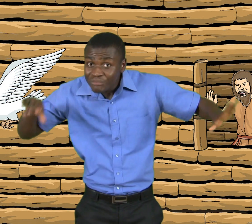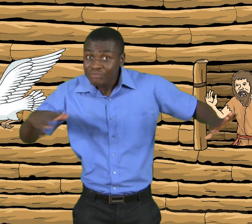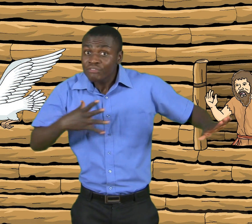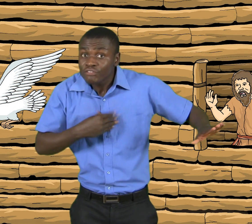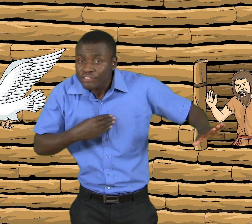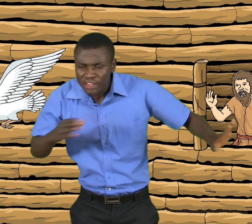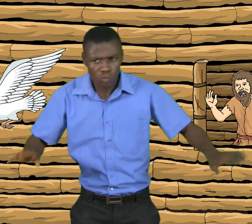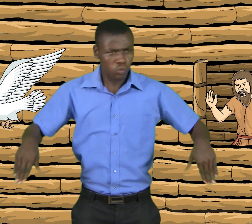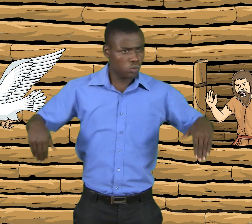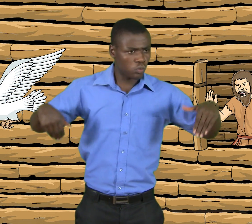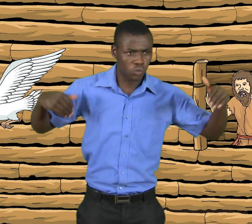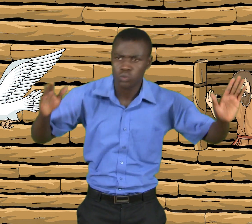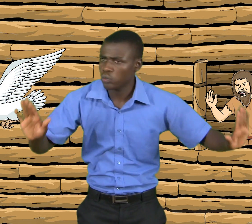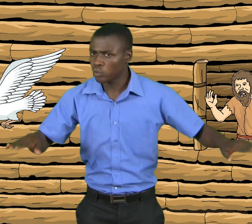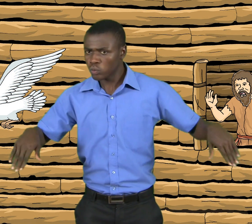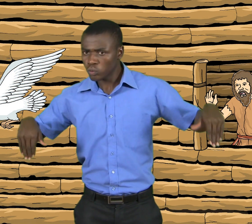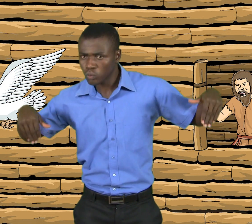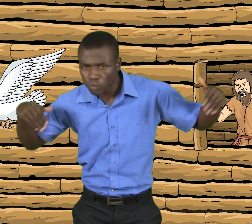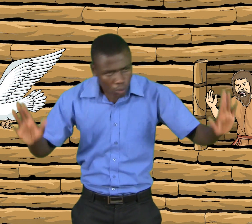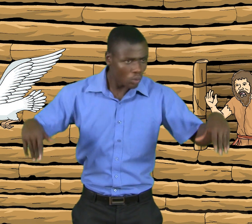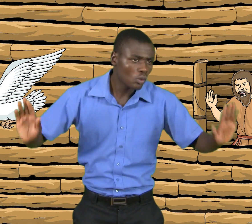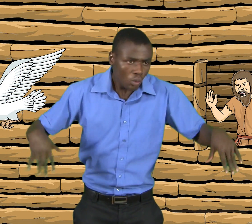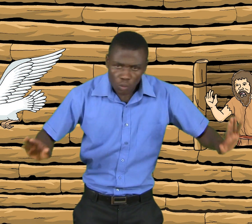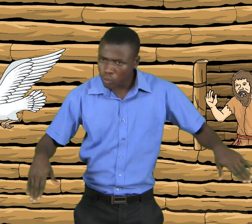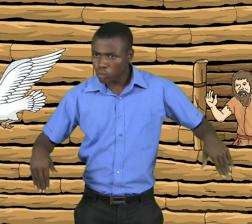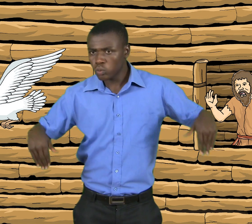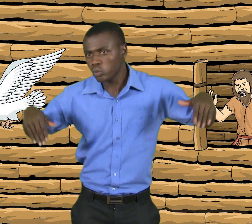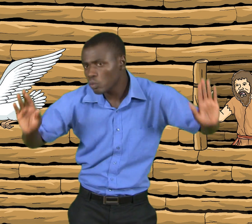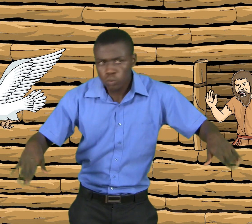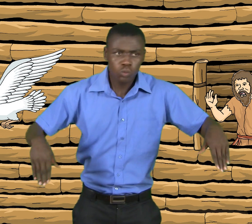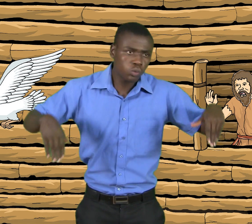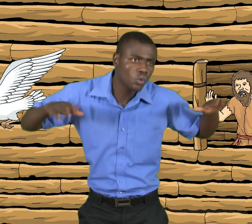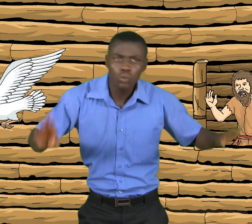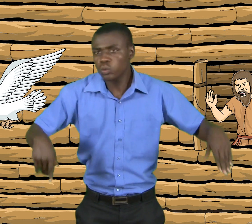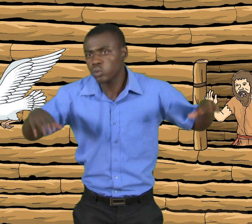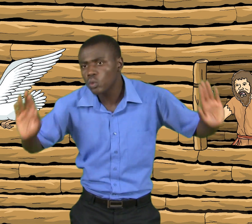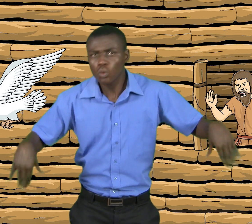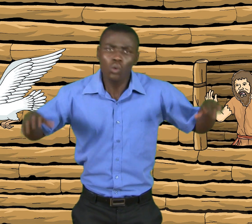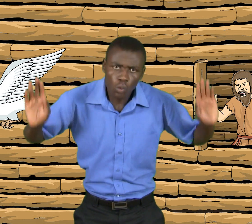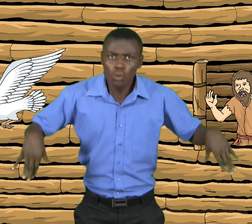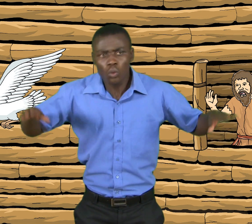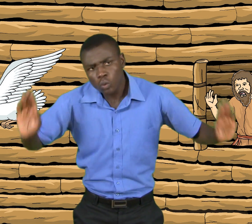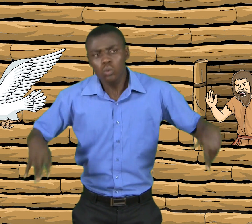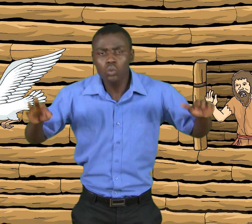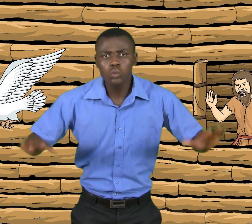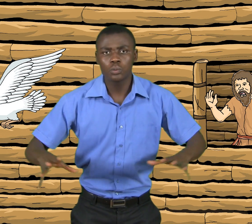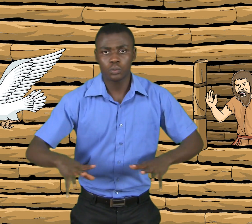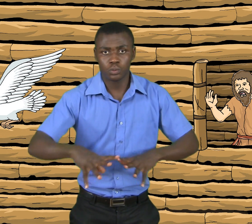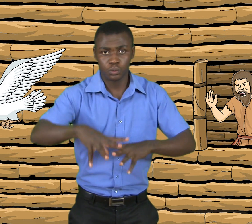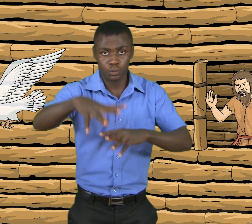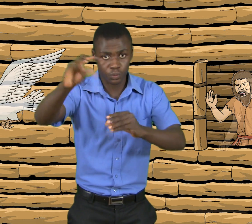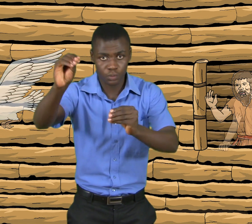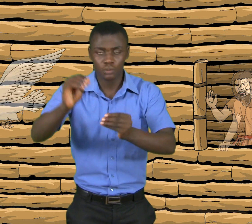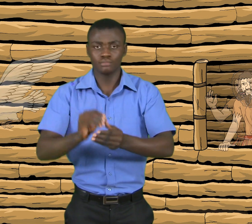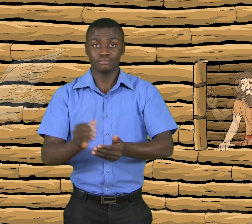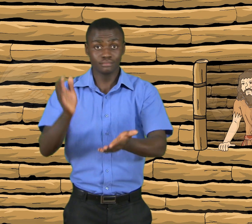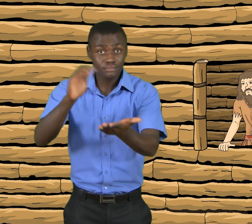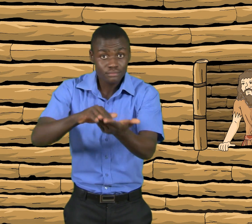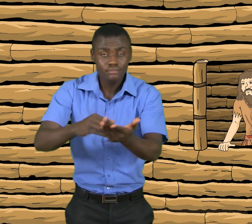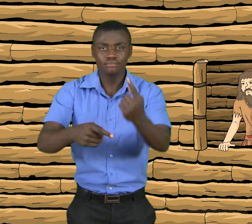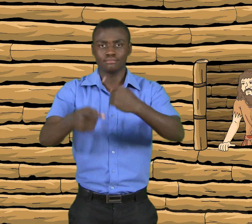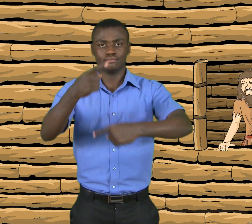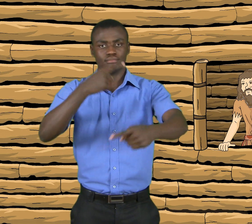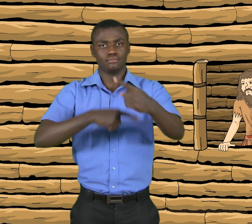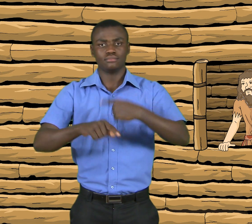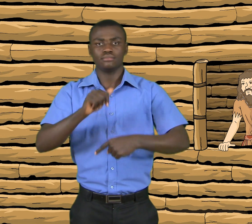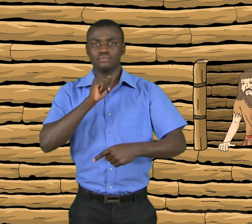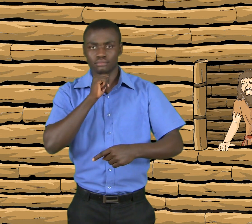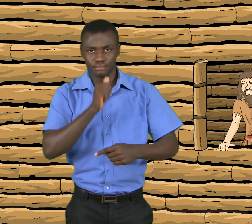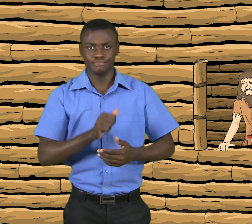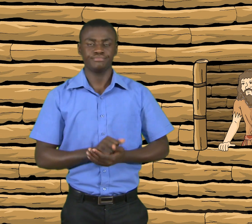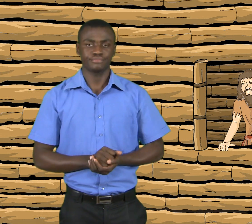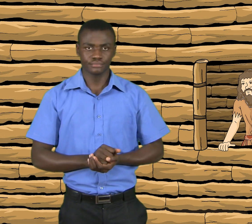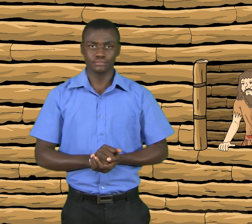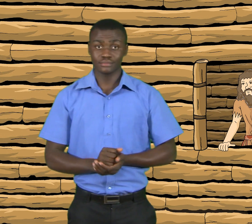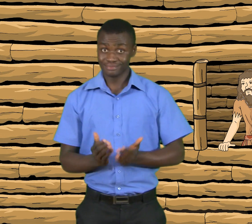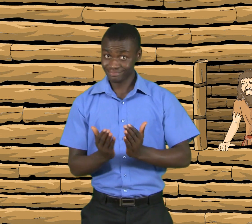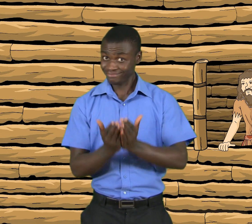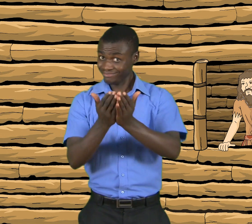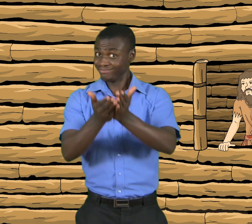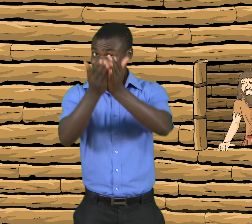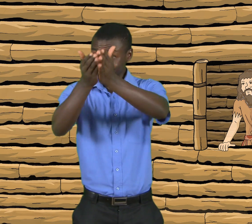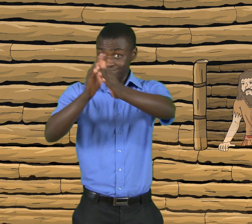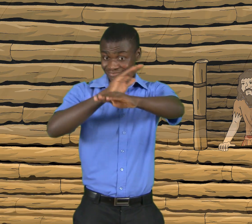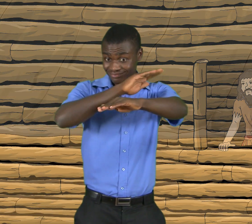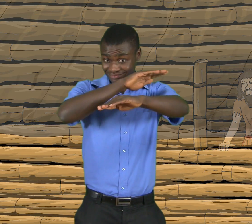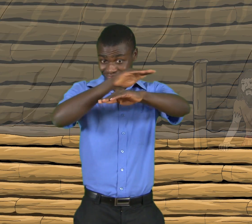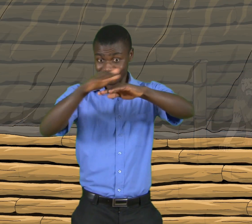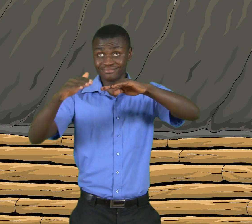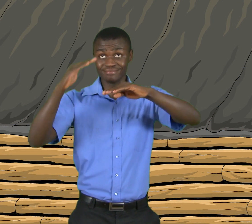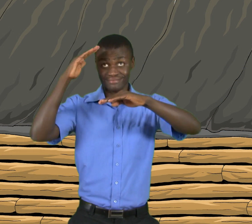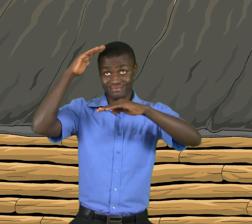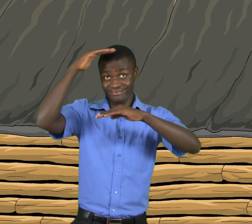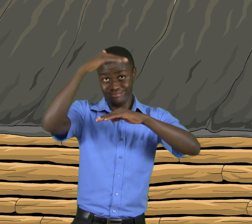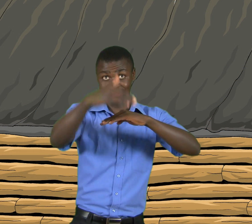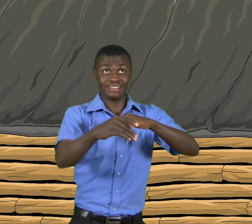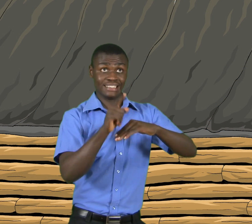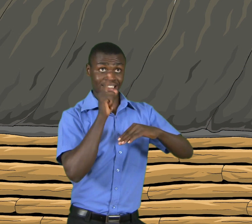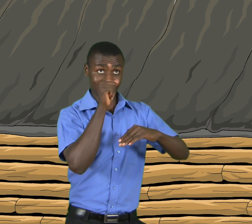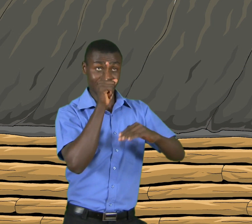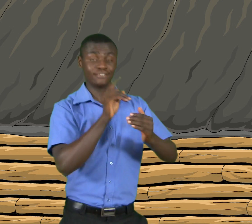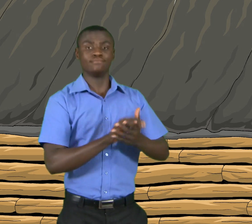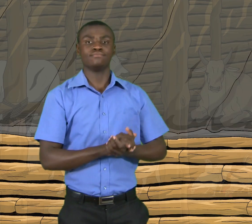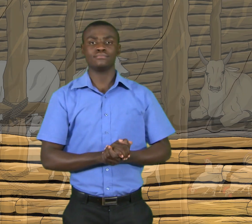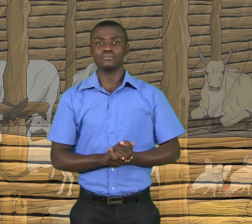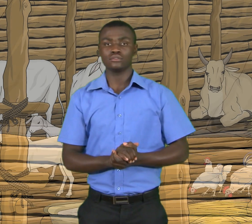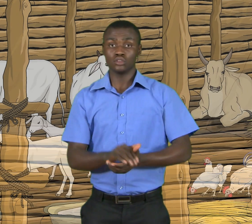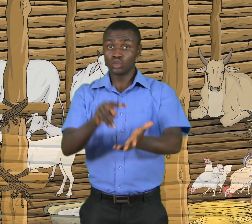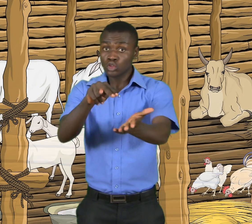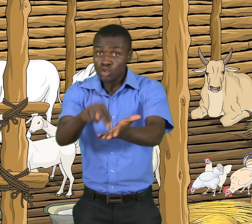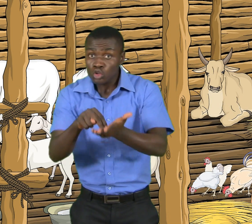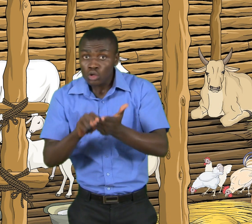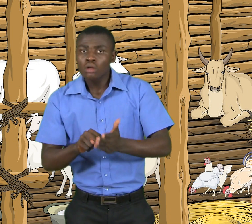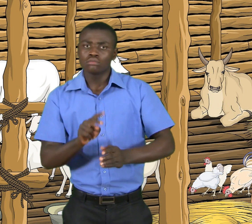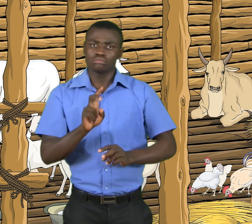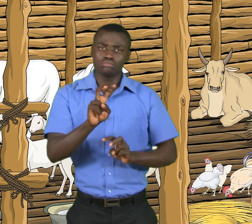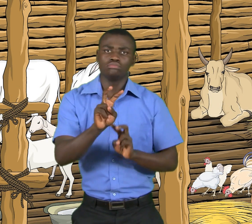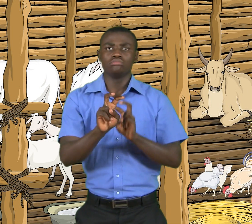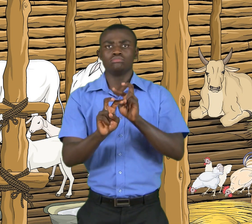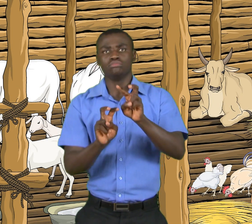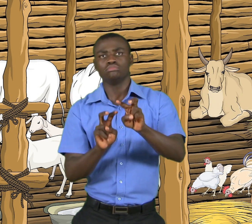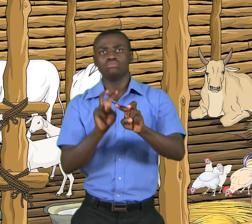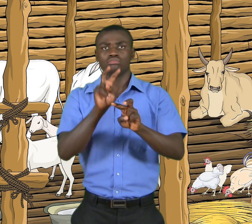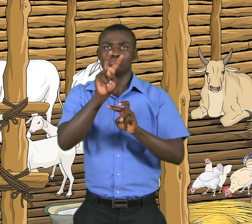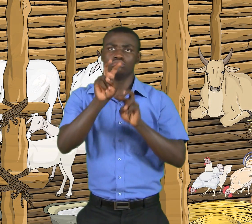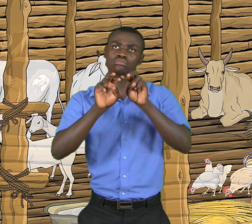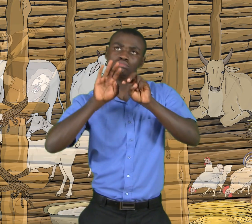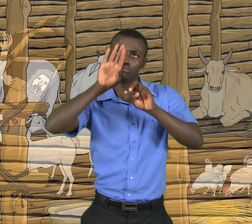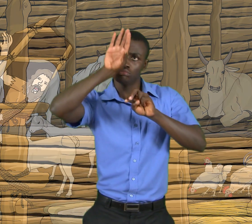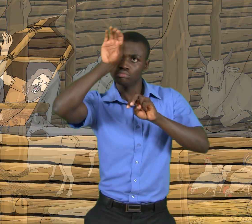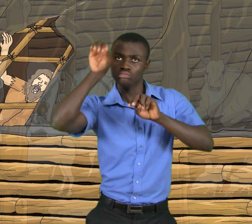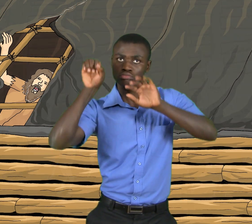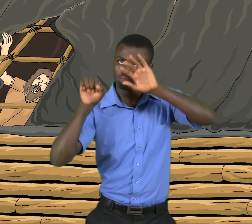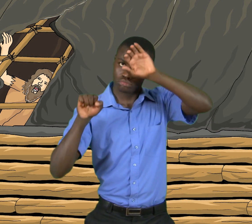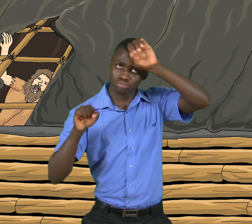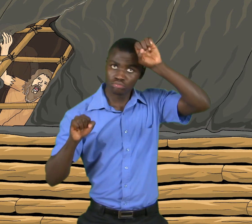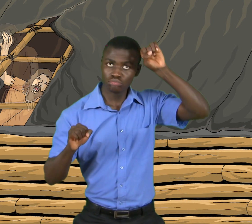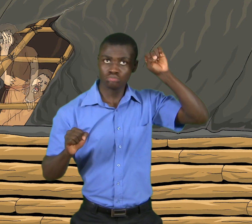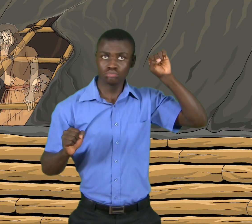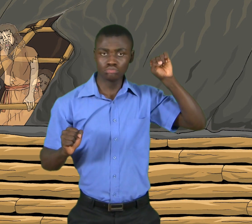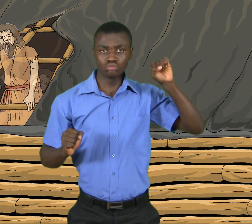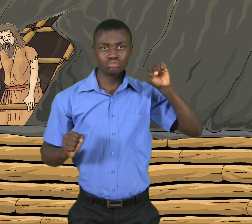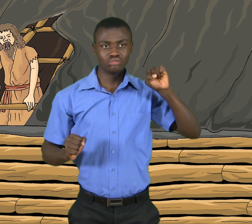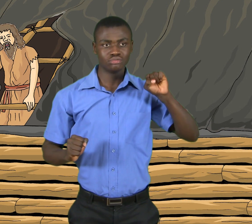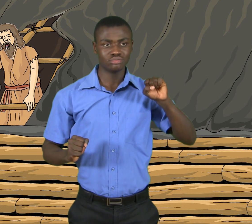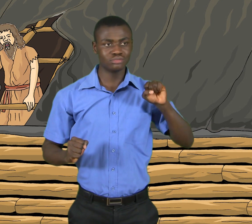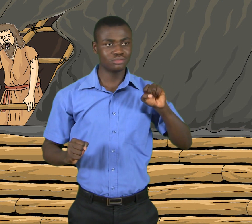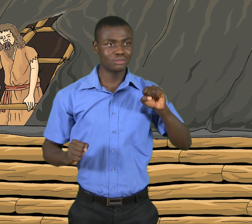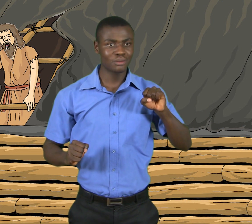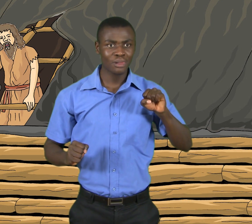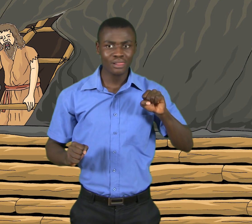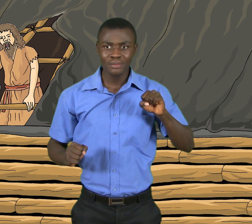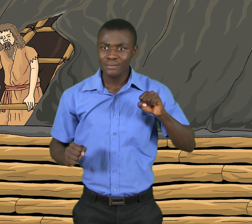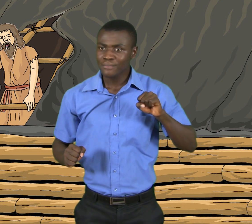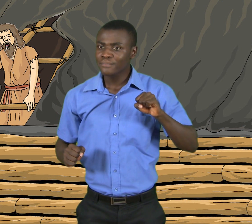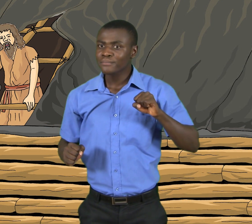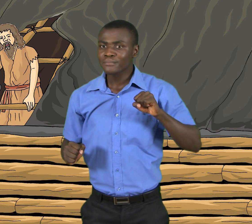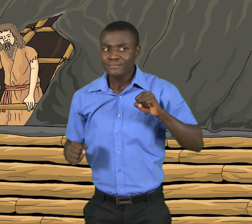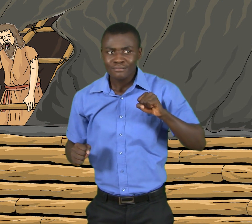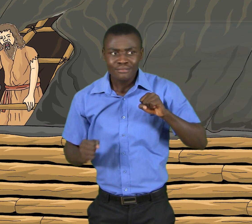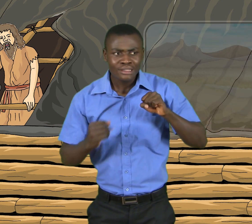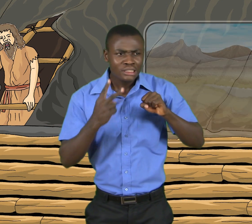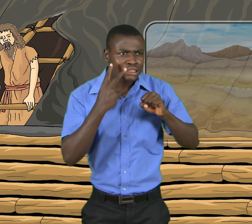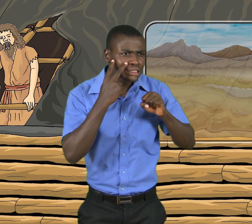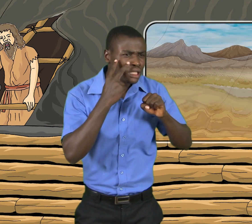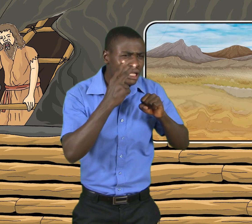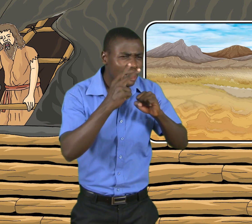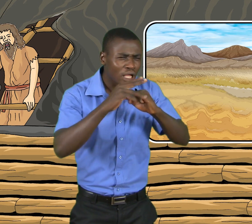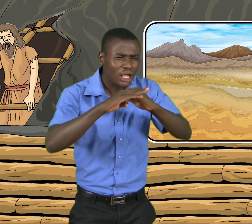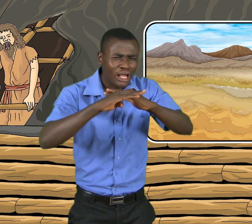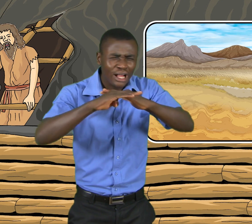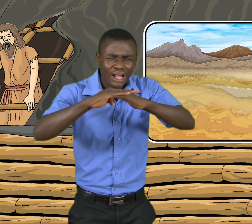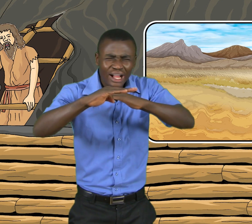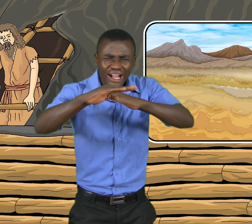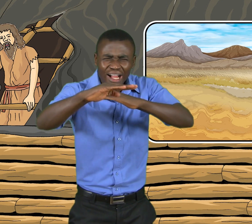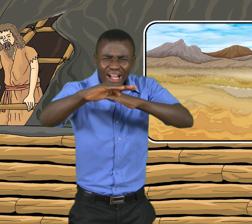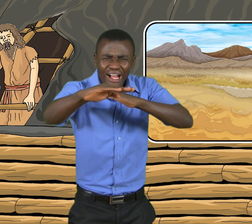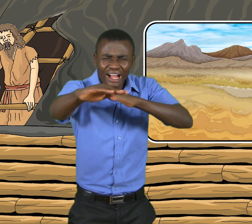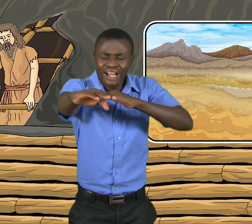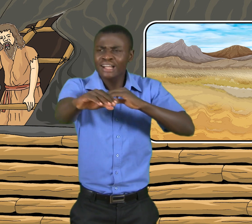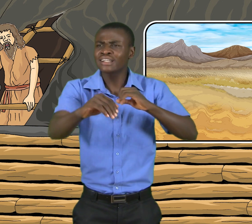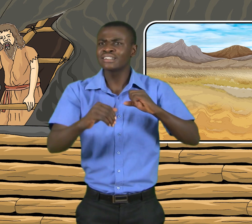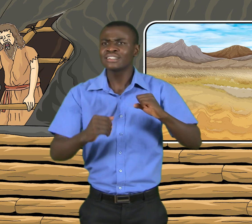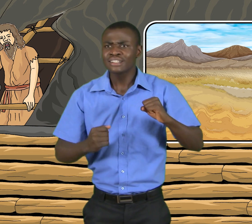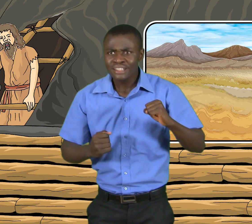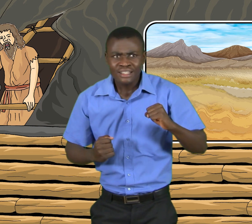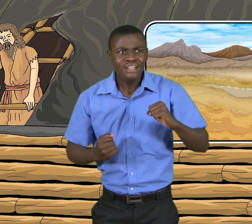In Noah’s six hundred and first year, on the first day of the first month, the waters had dried up from the earth.